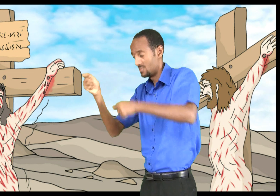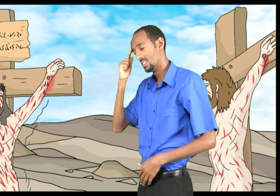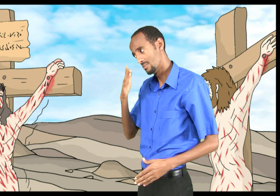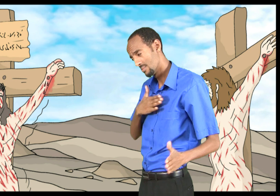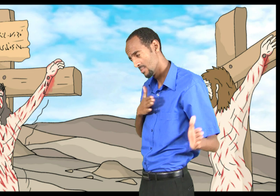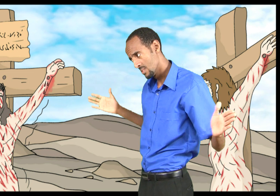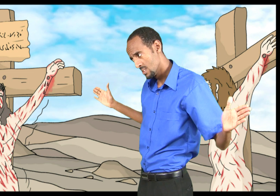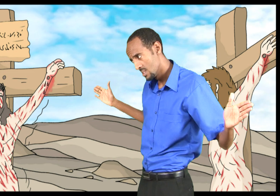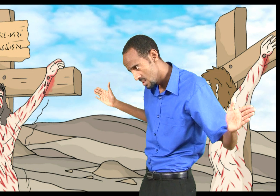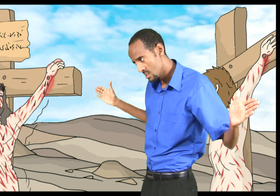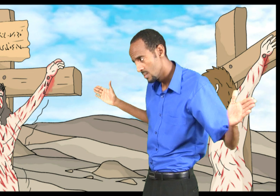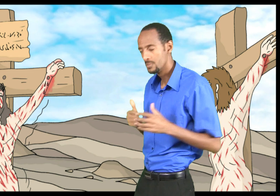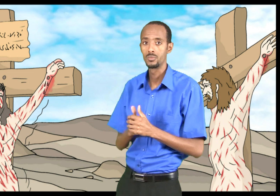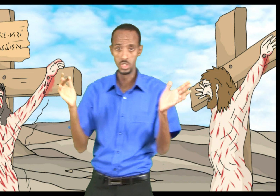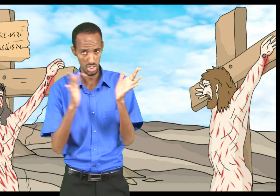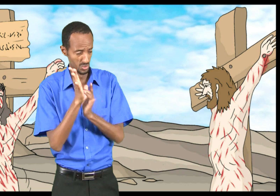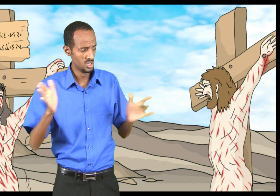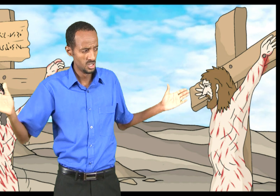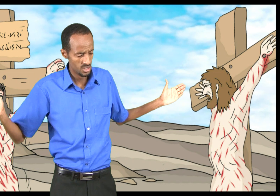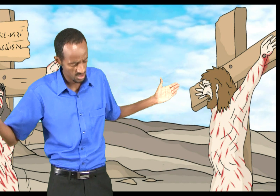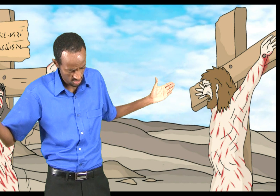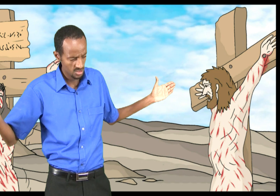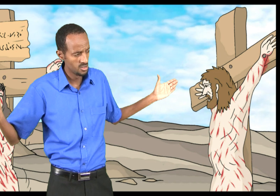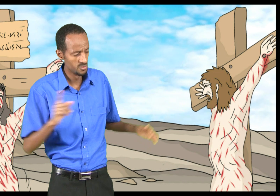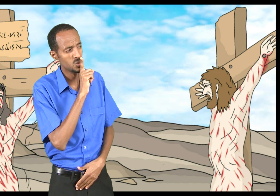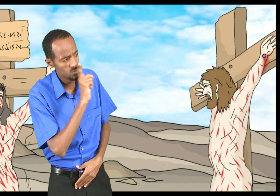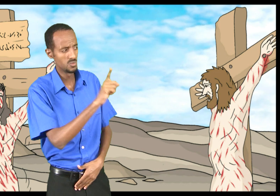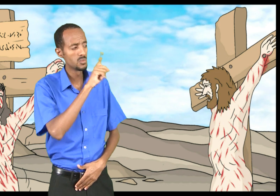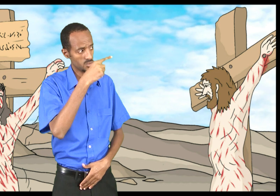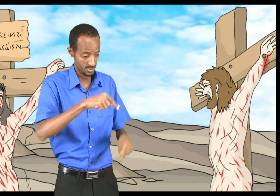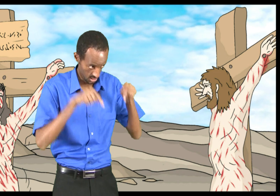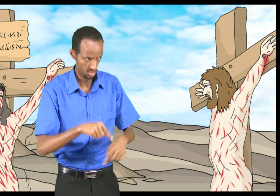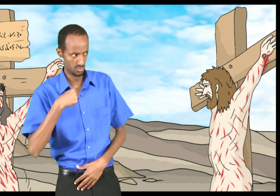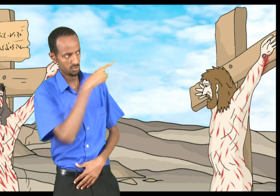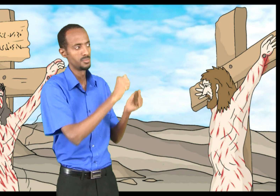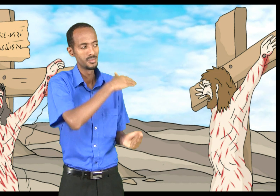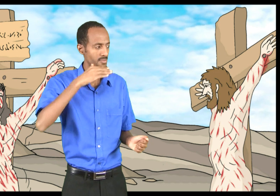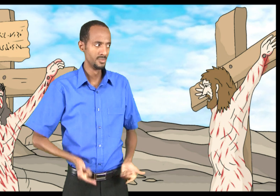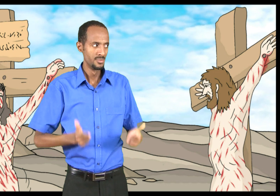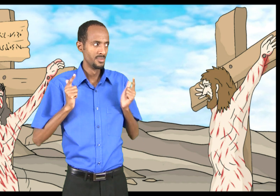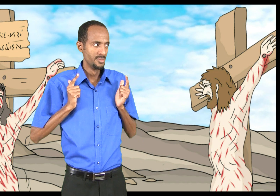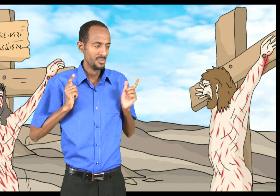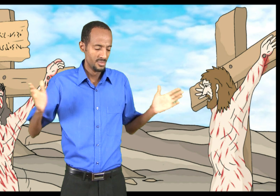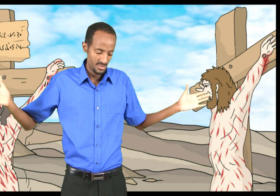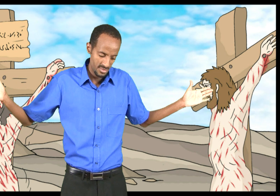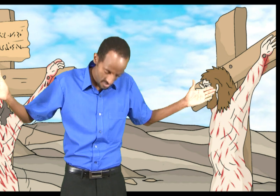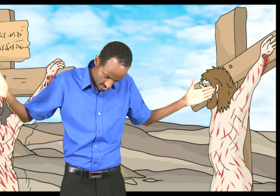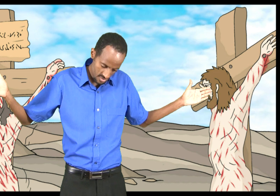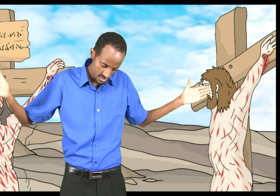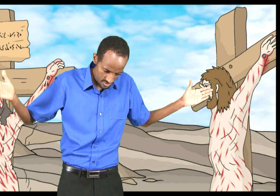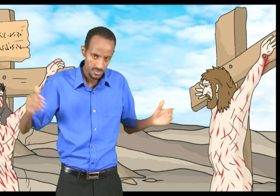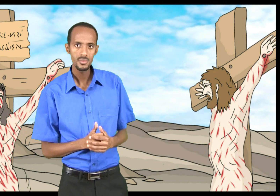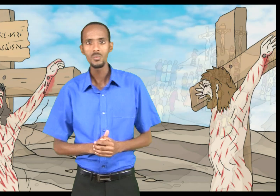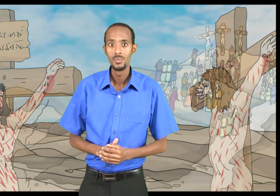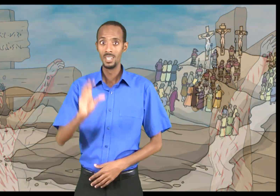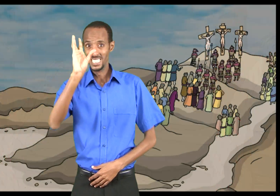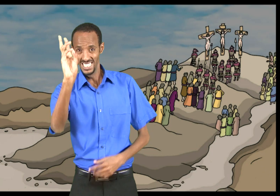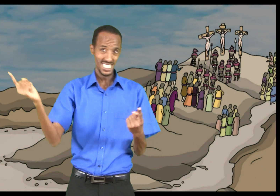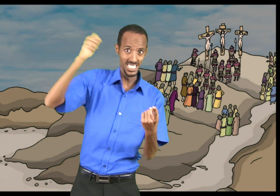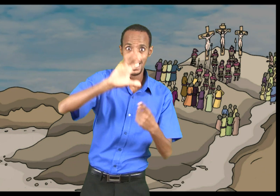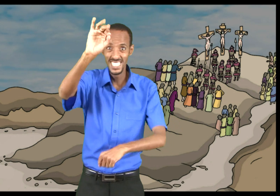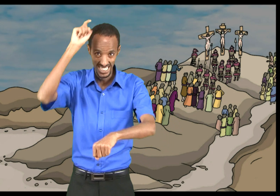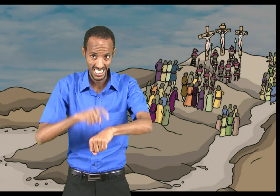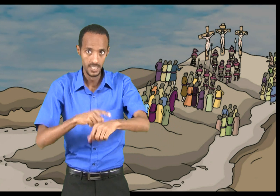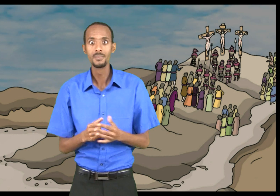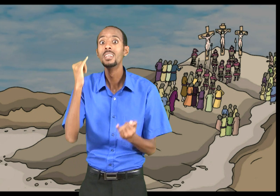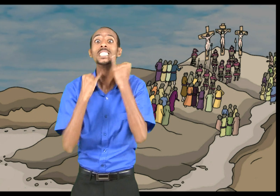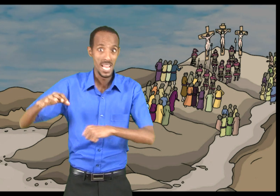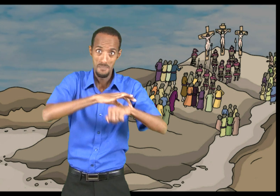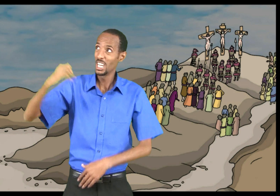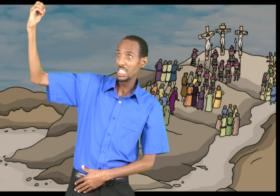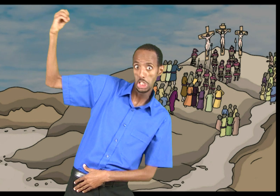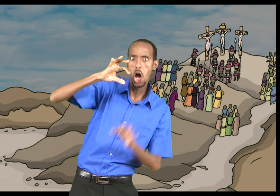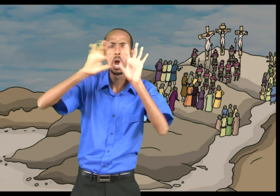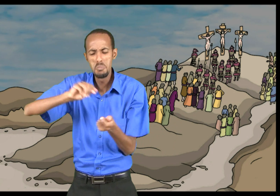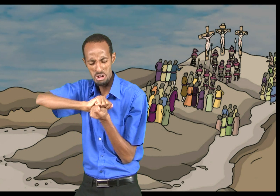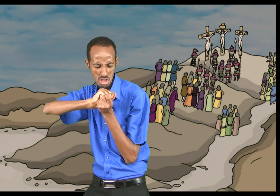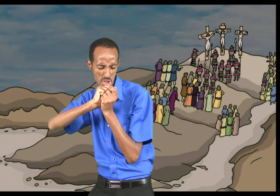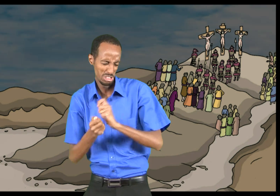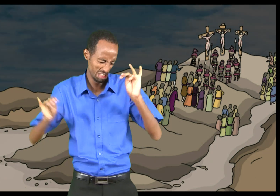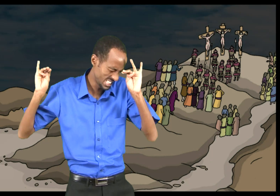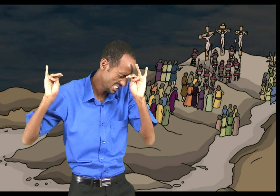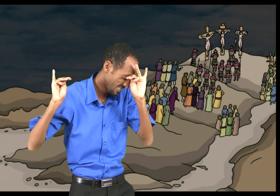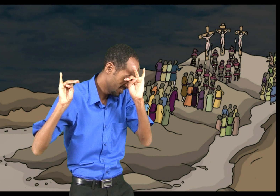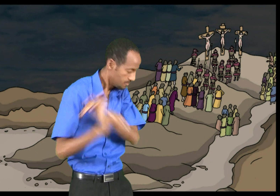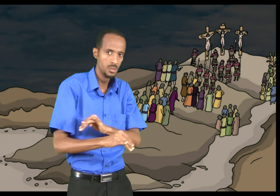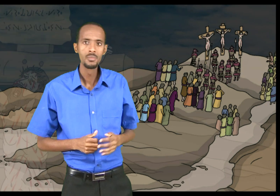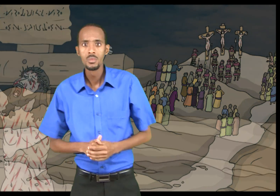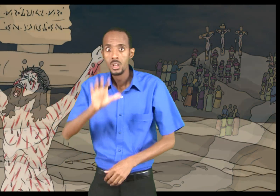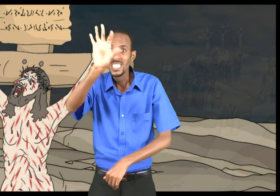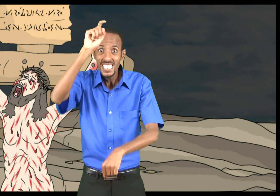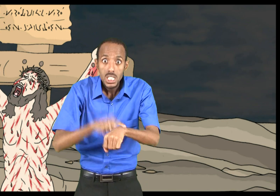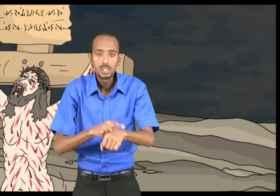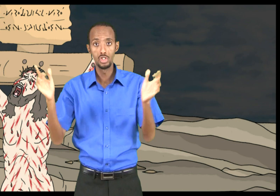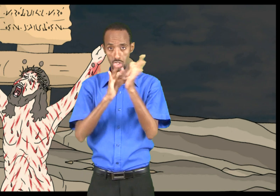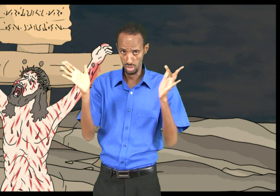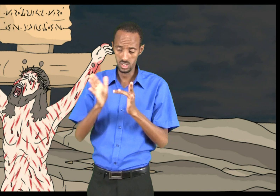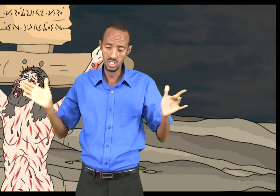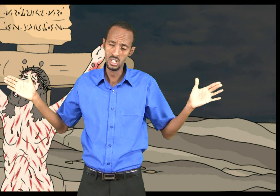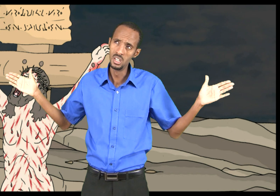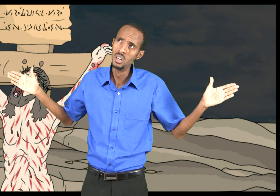For He said, ‘I am the Son of God.’” From the sixth hour until the ninth hour darkness came over all the land.